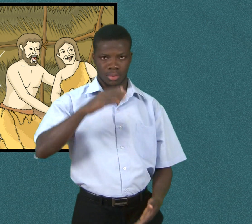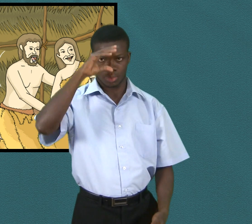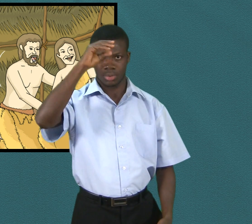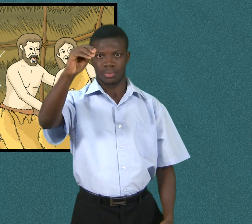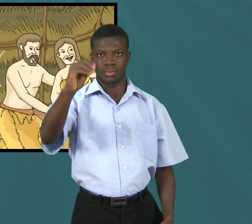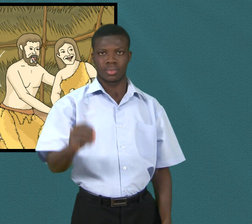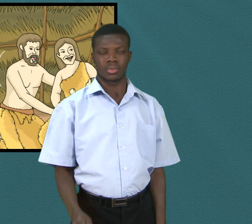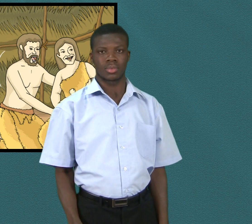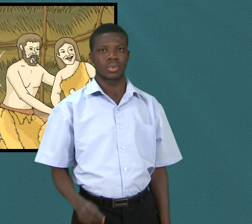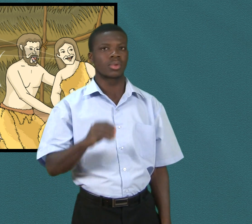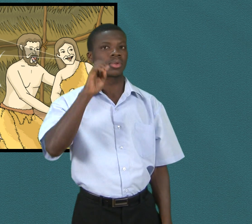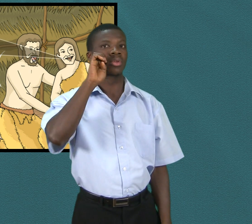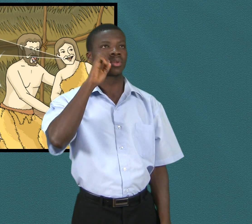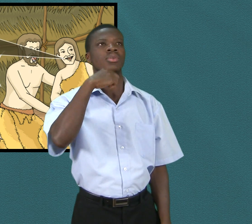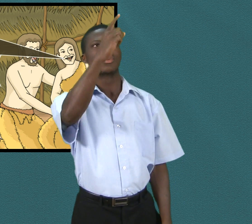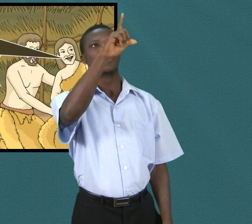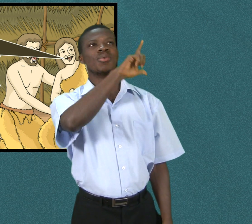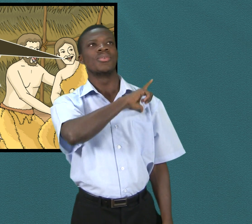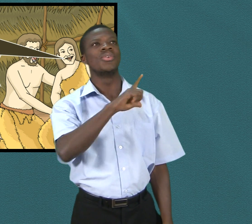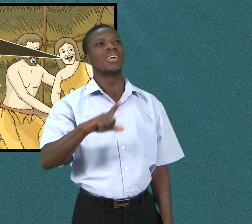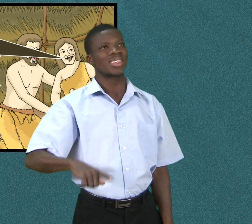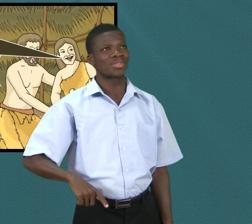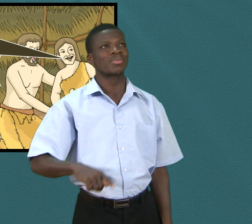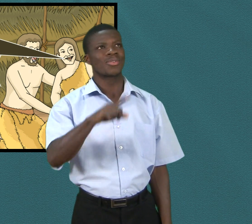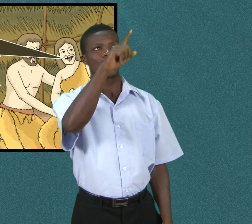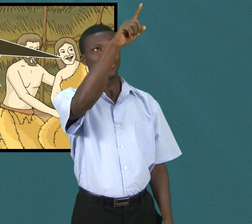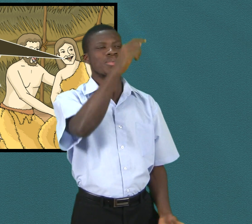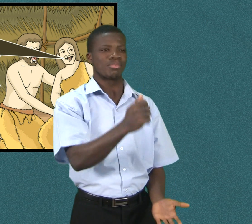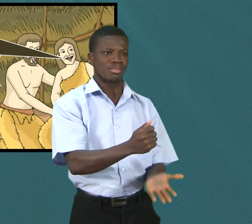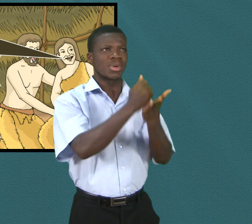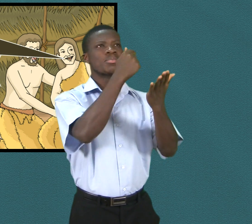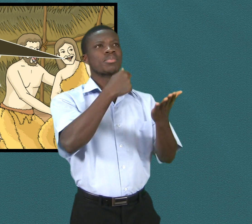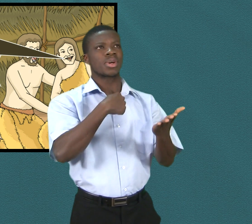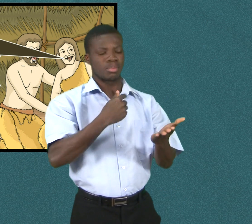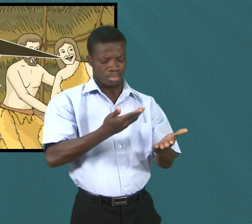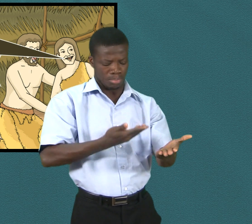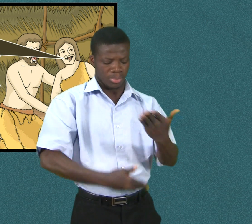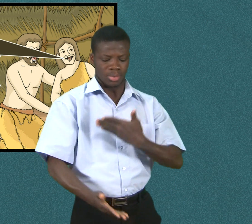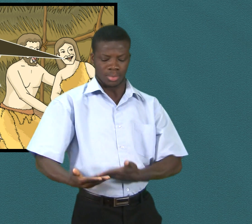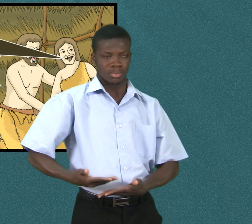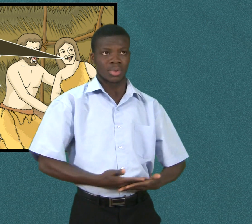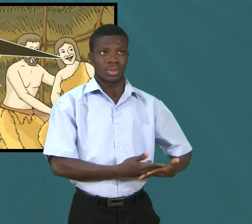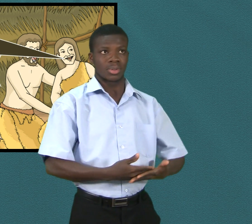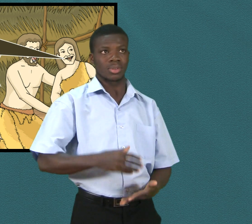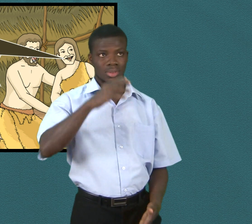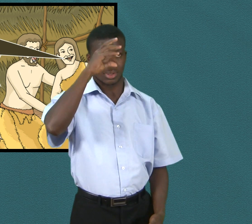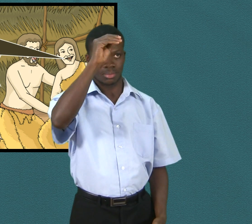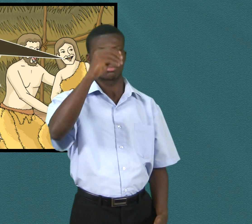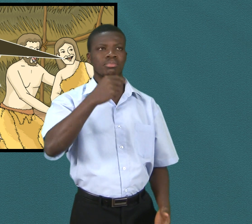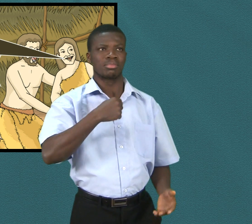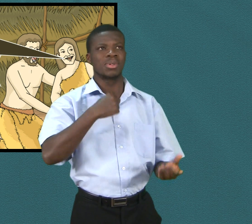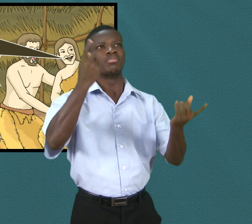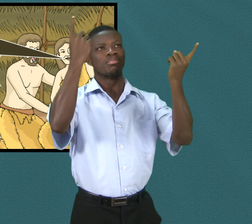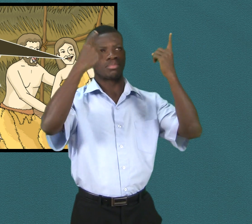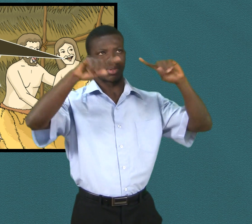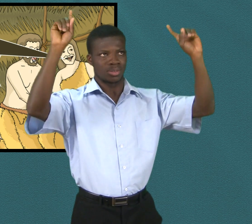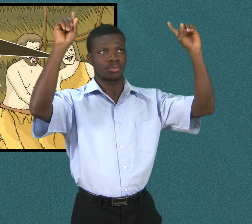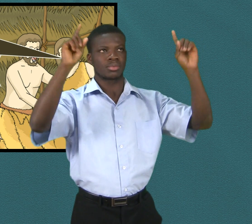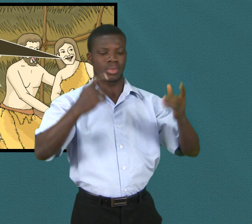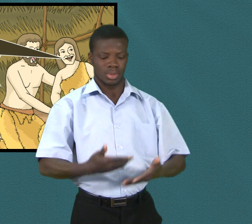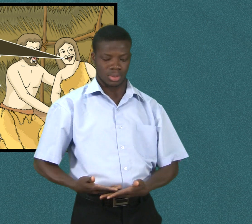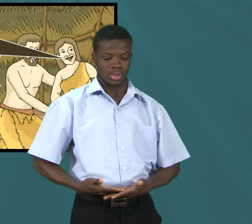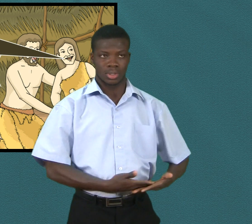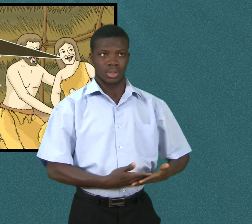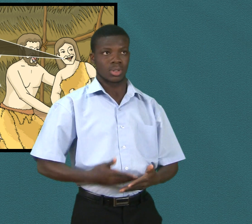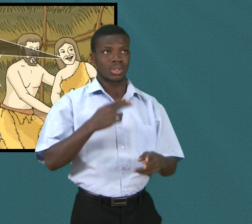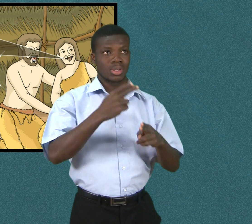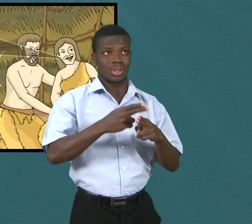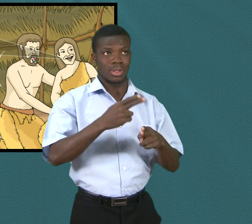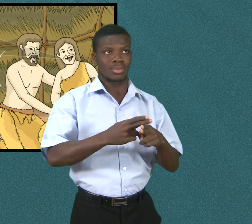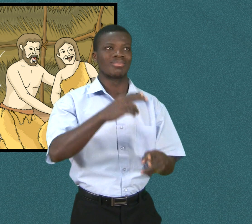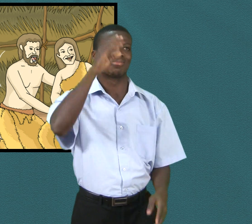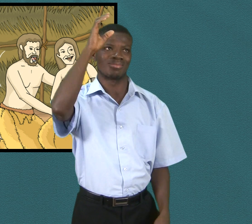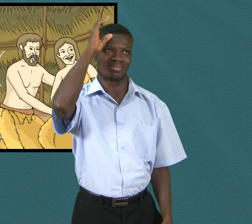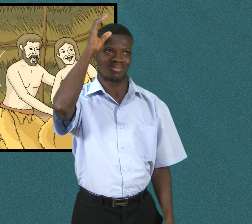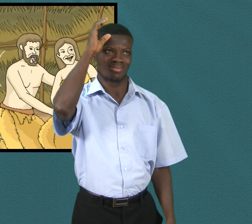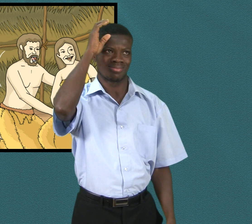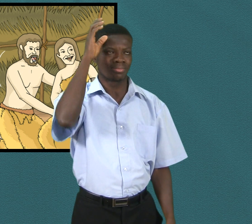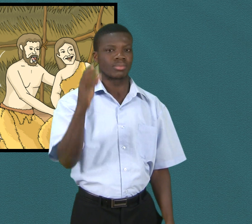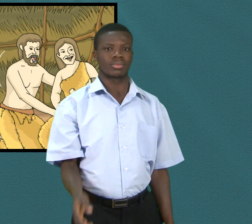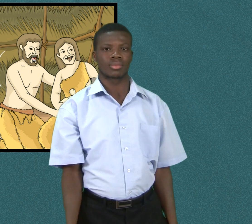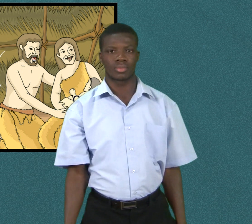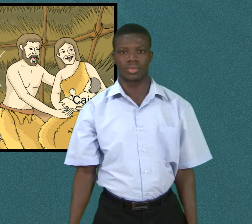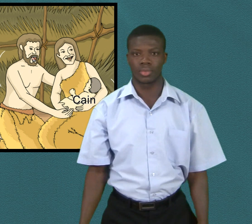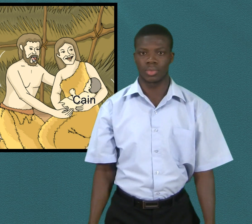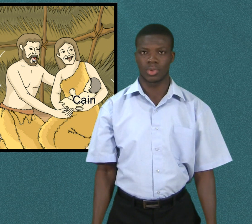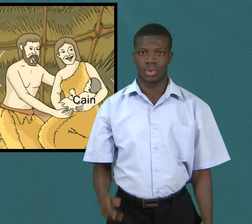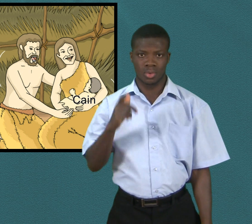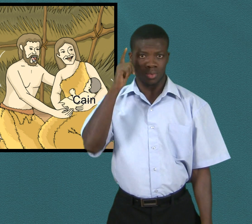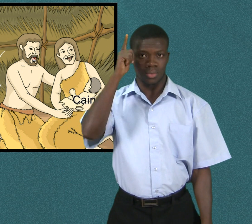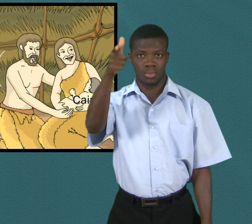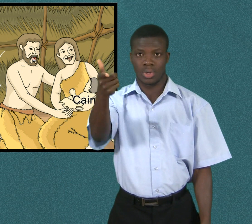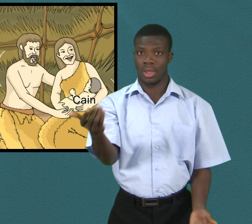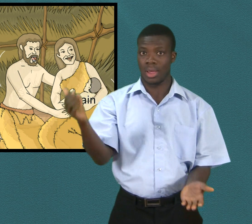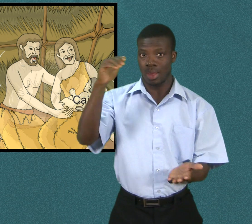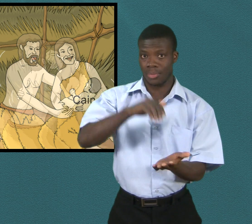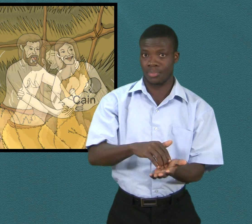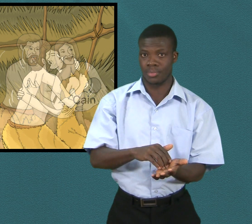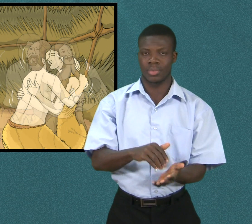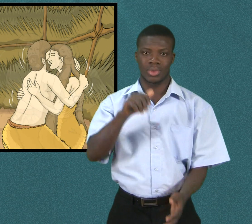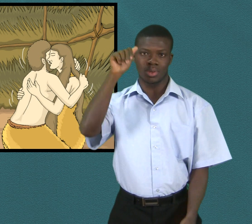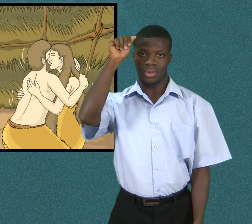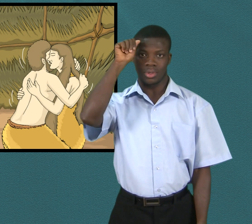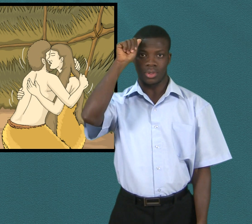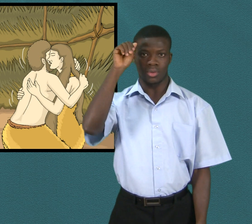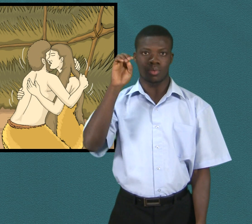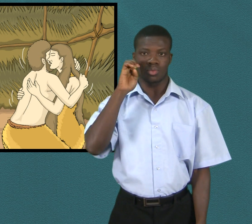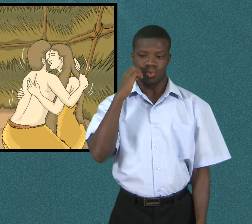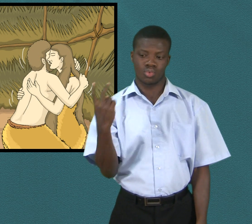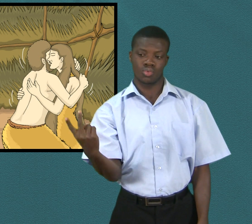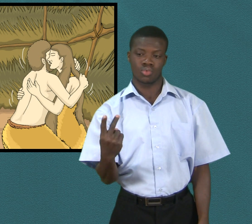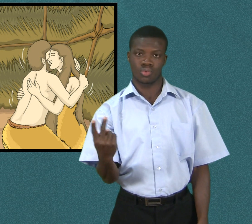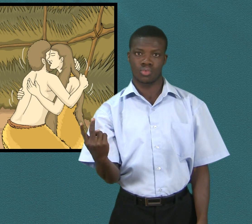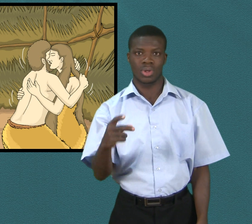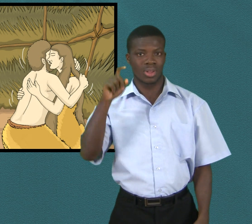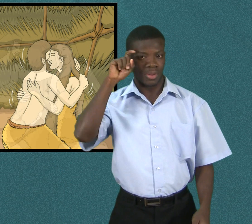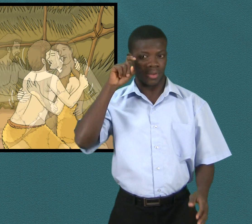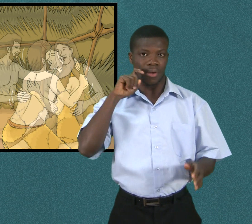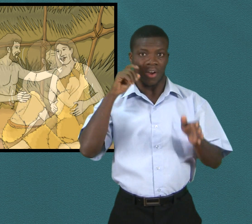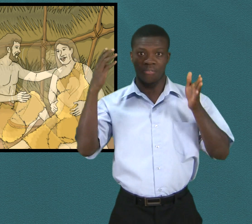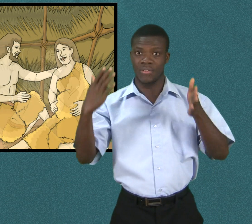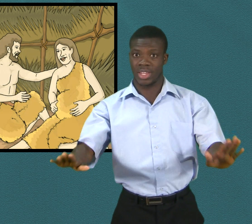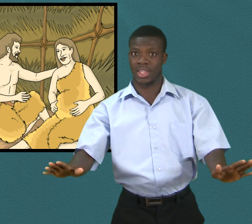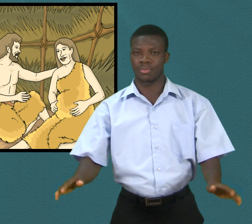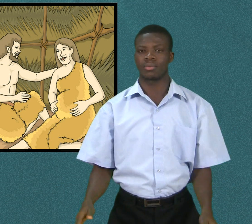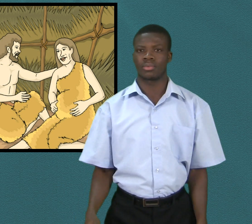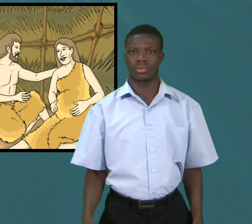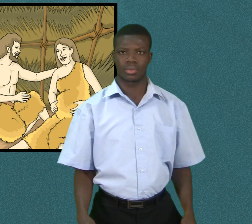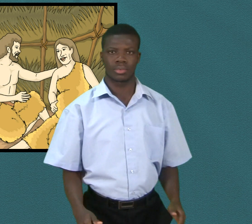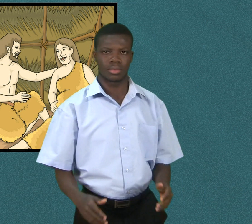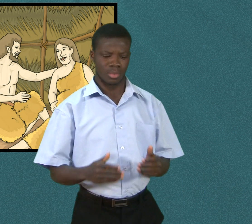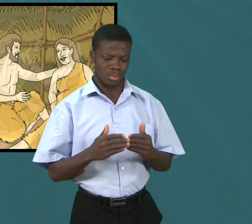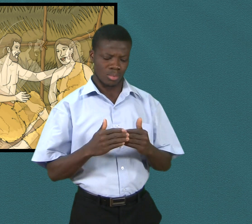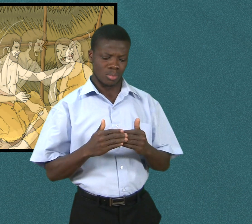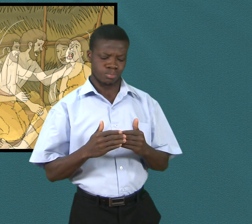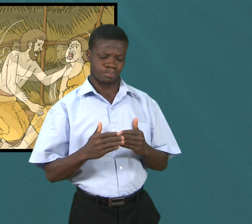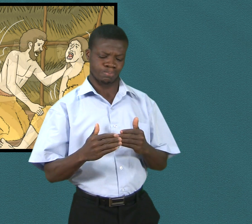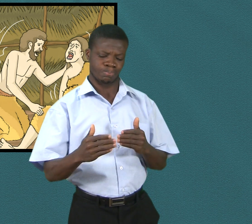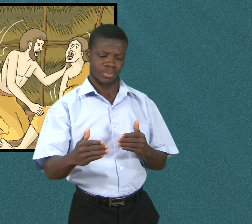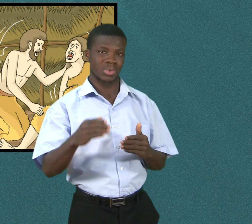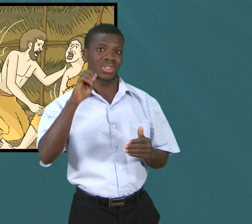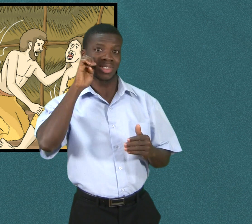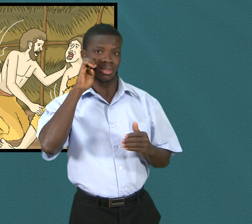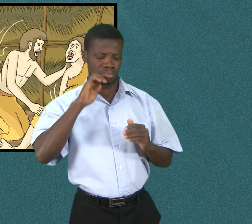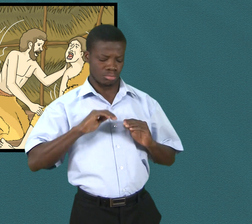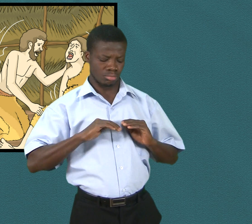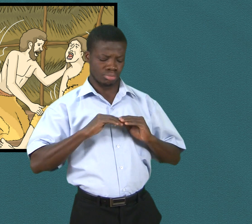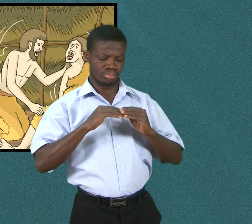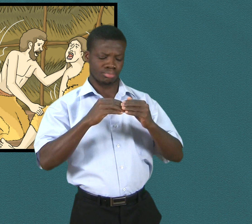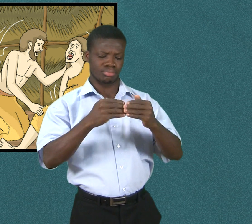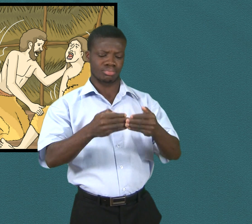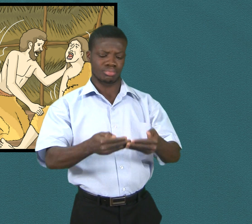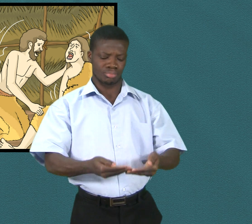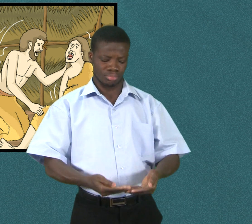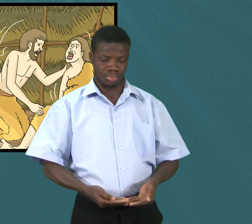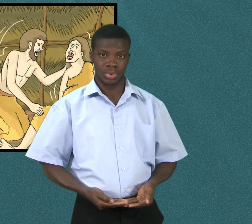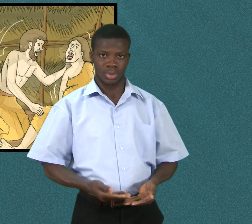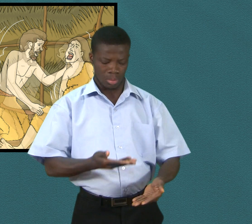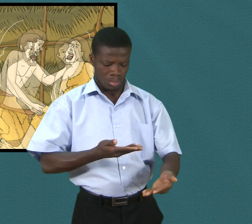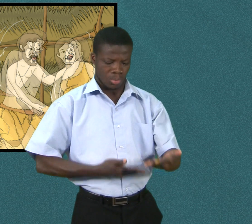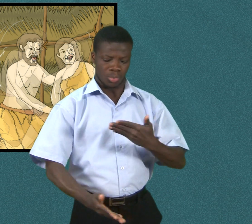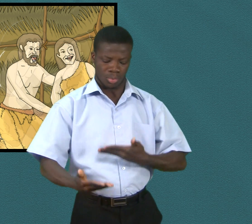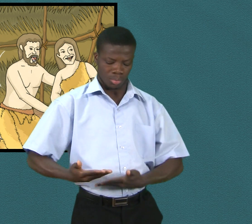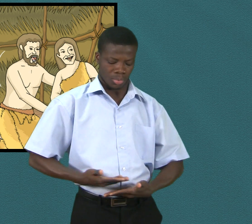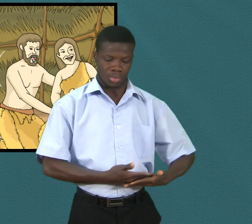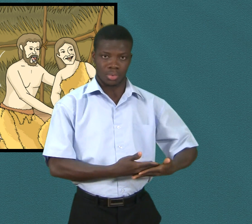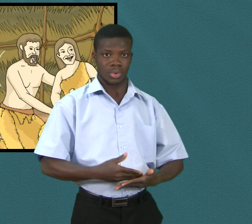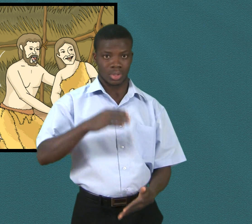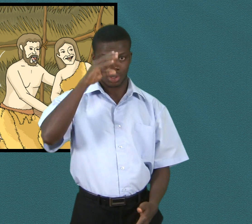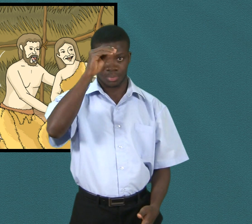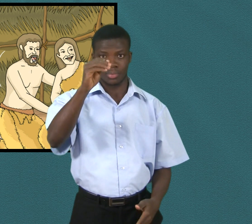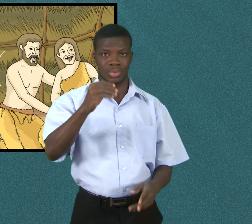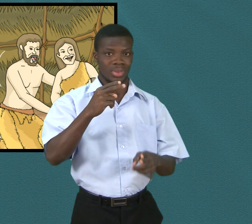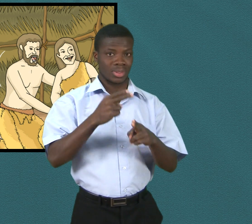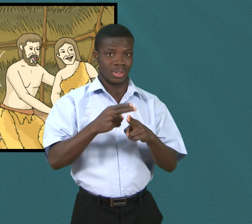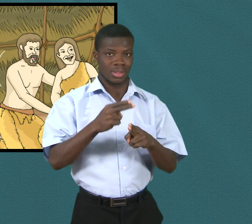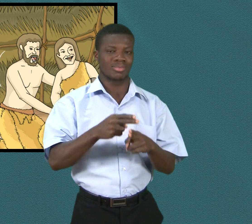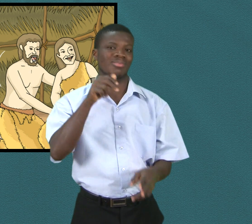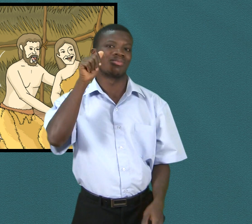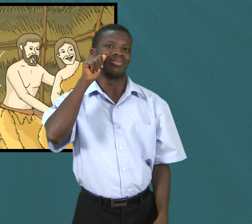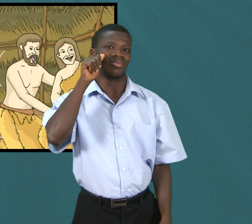“With the help of the LORD I have brought forth a man,” she said.